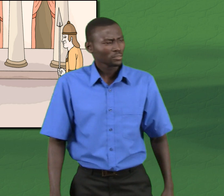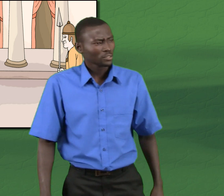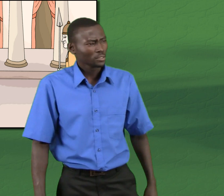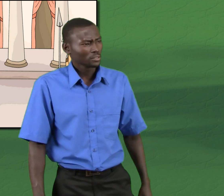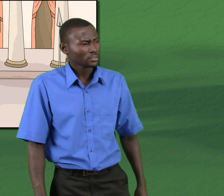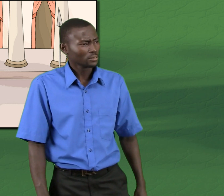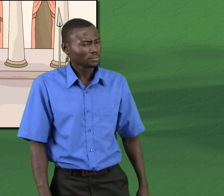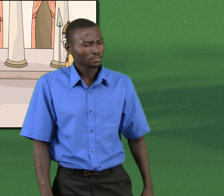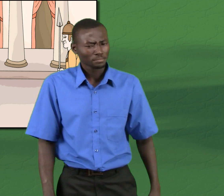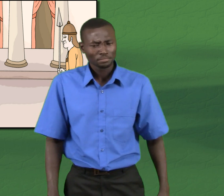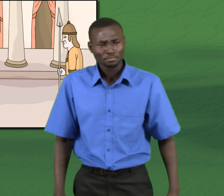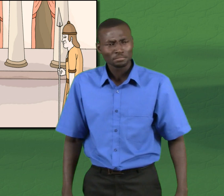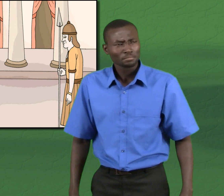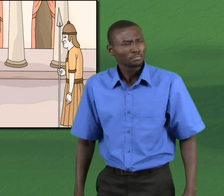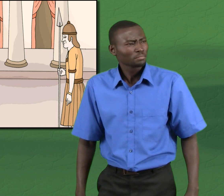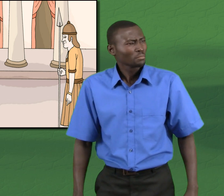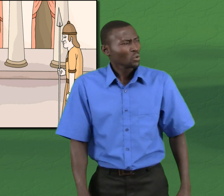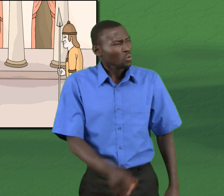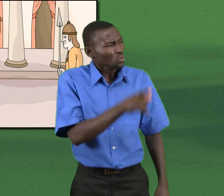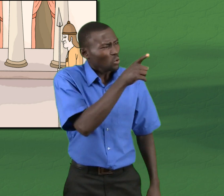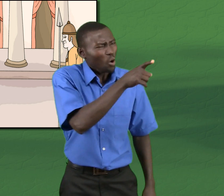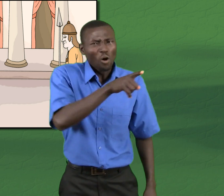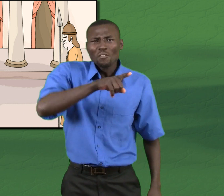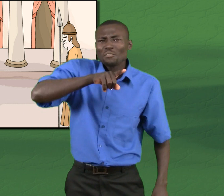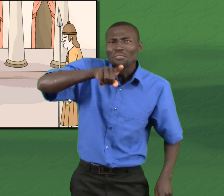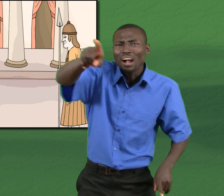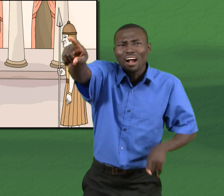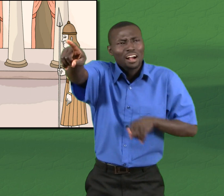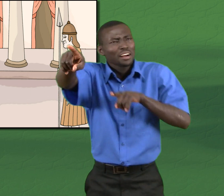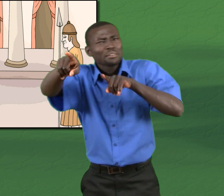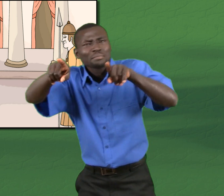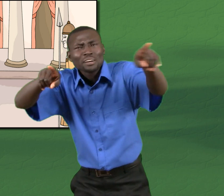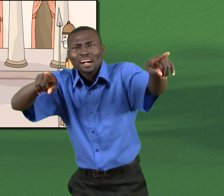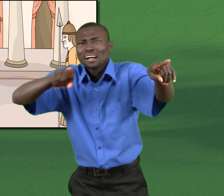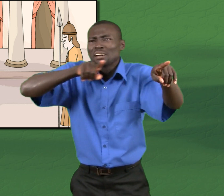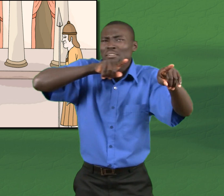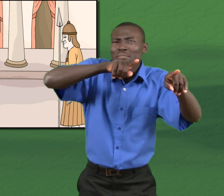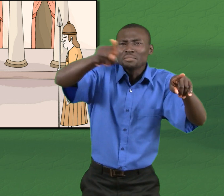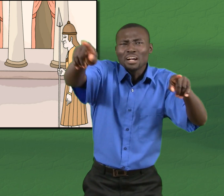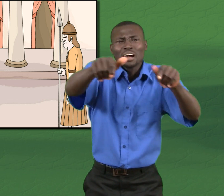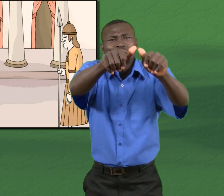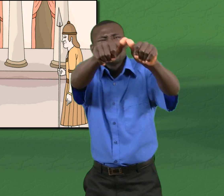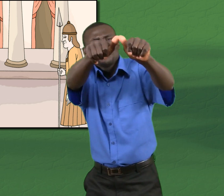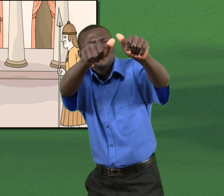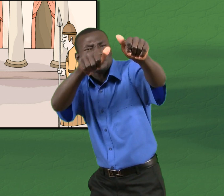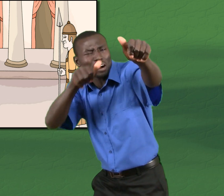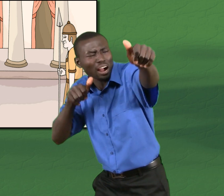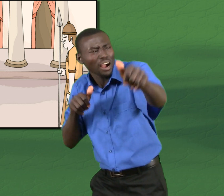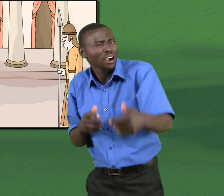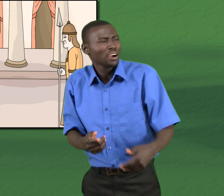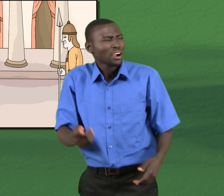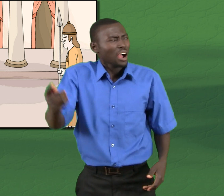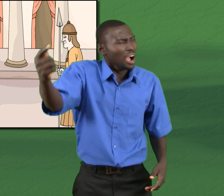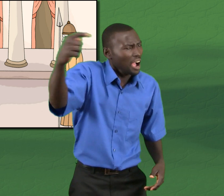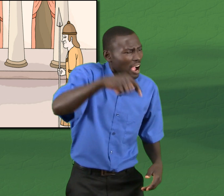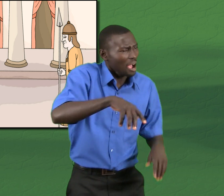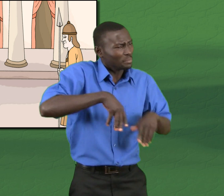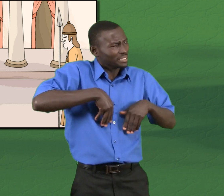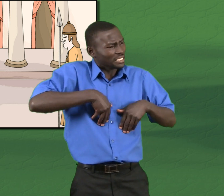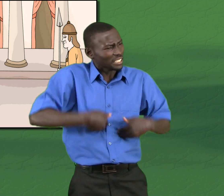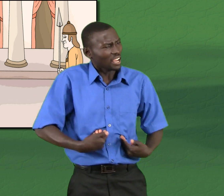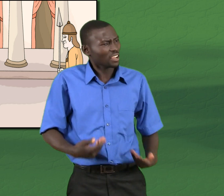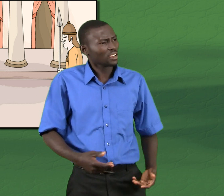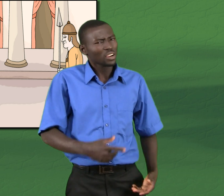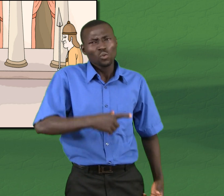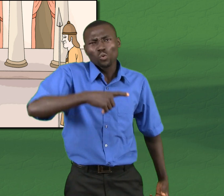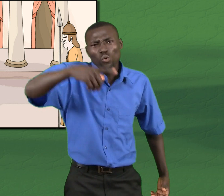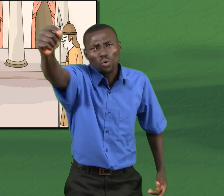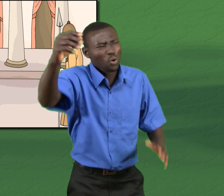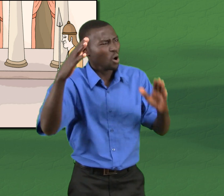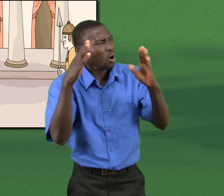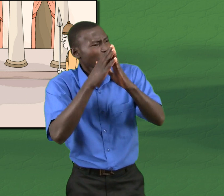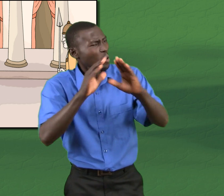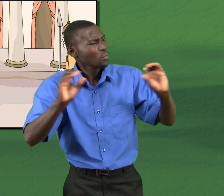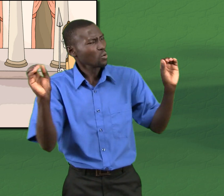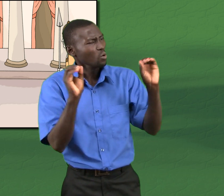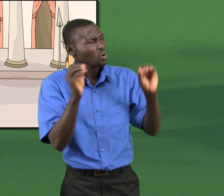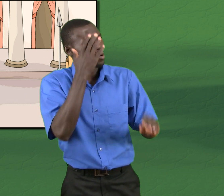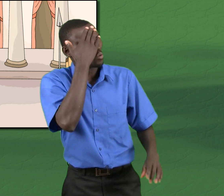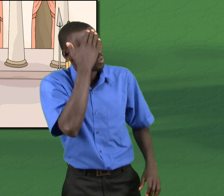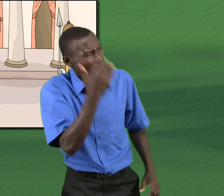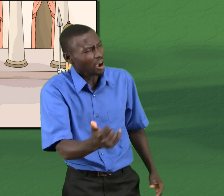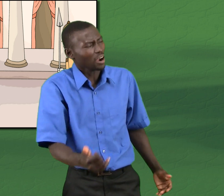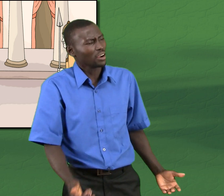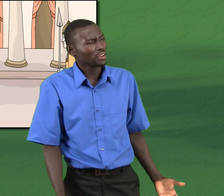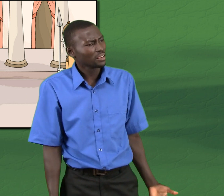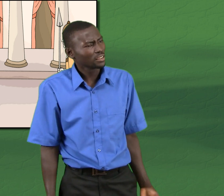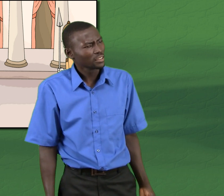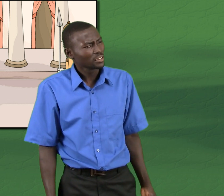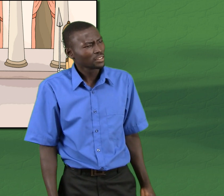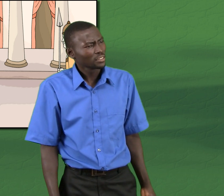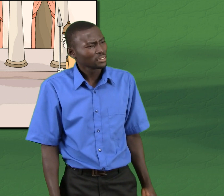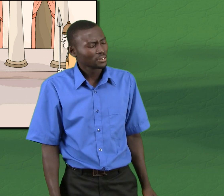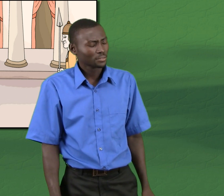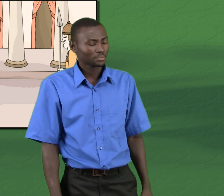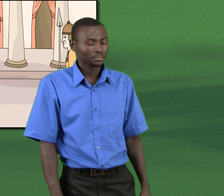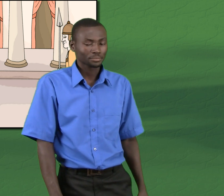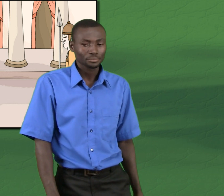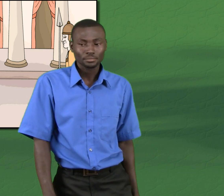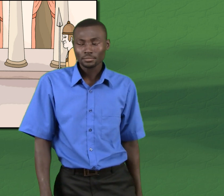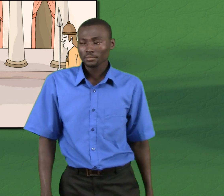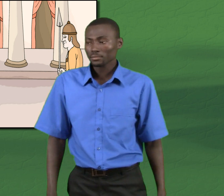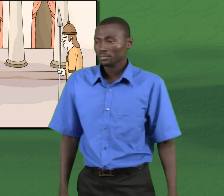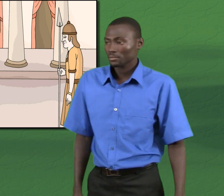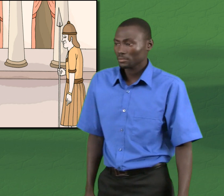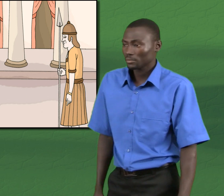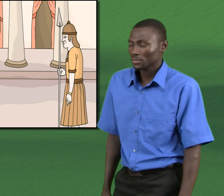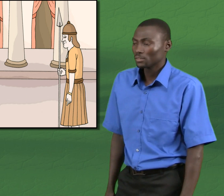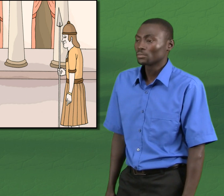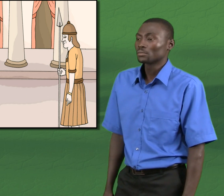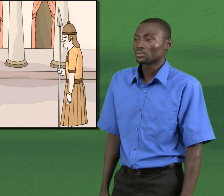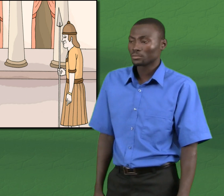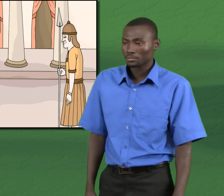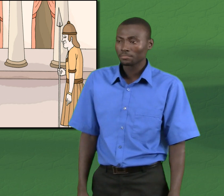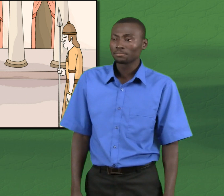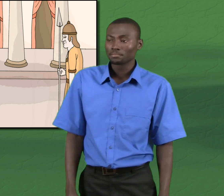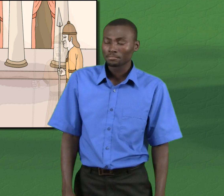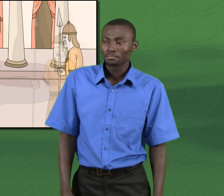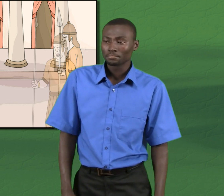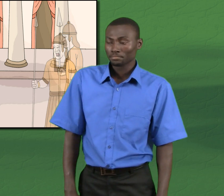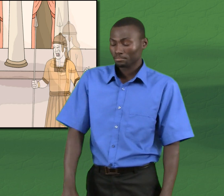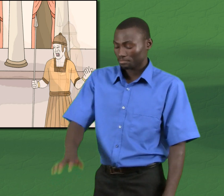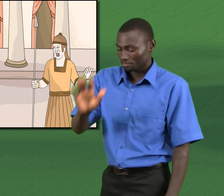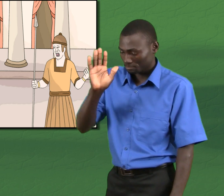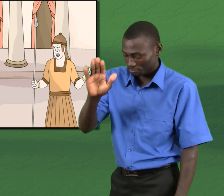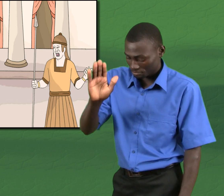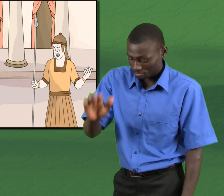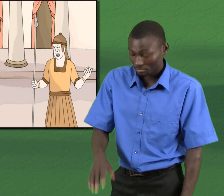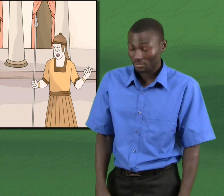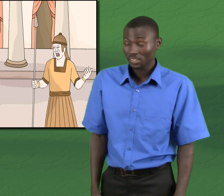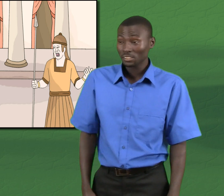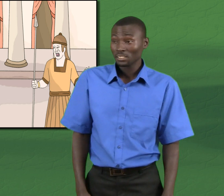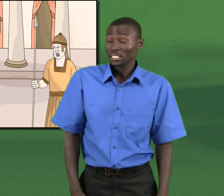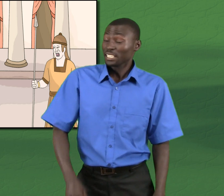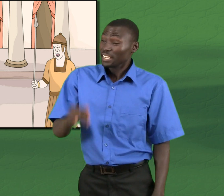“Why didn’t you go home?”